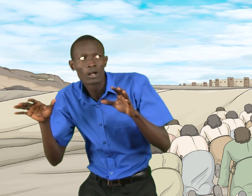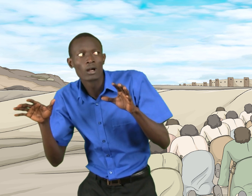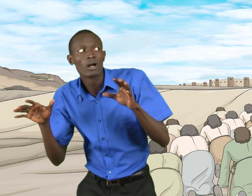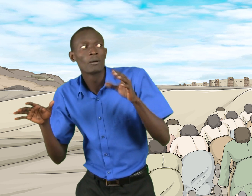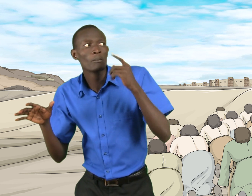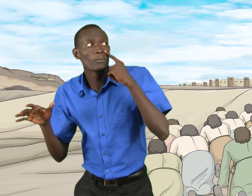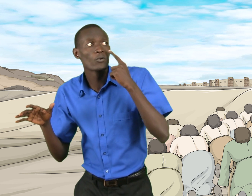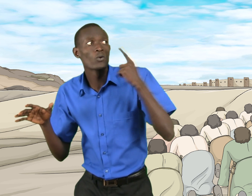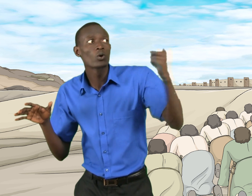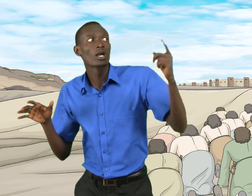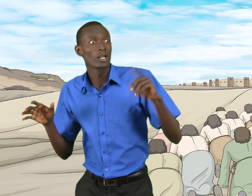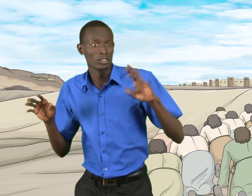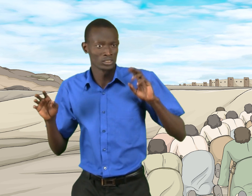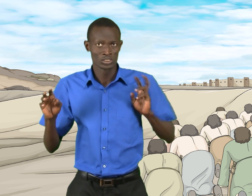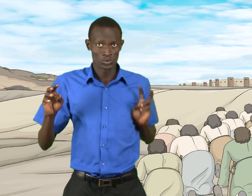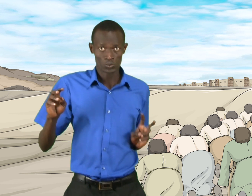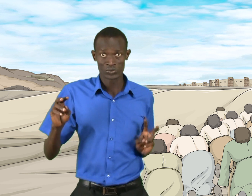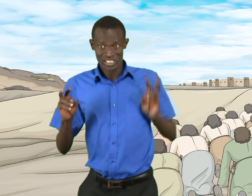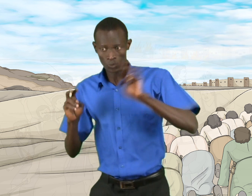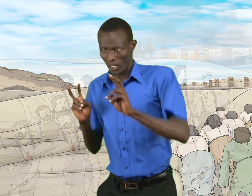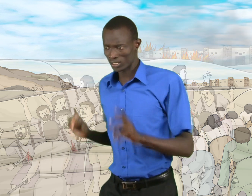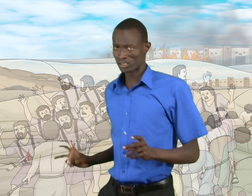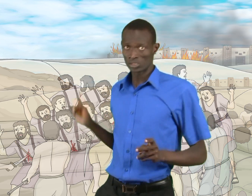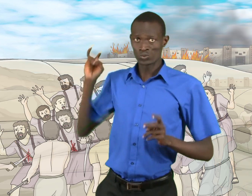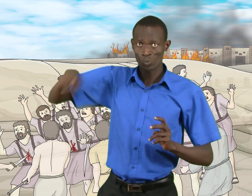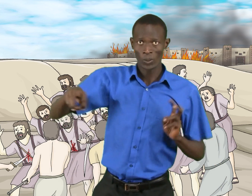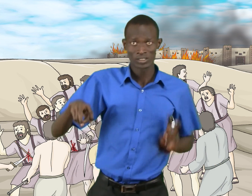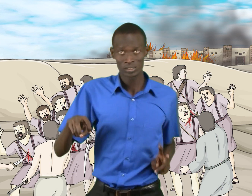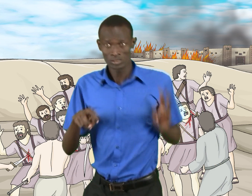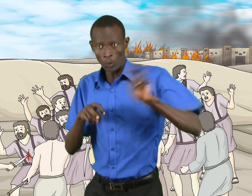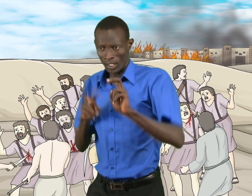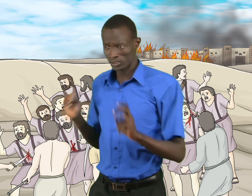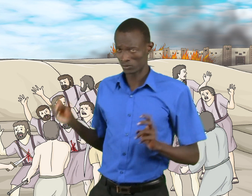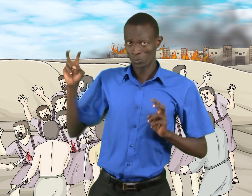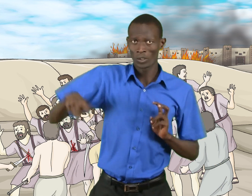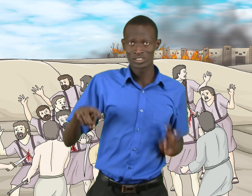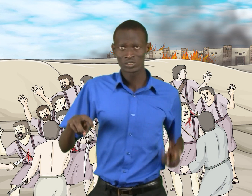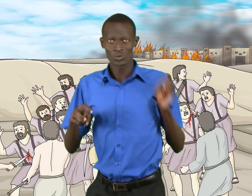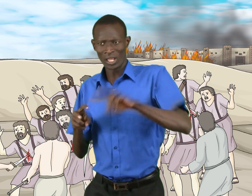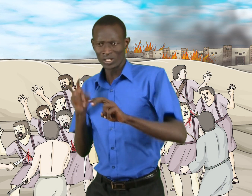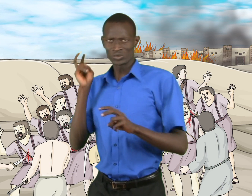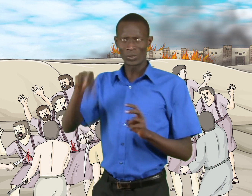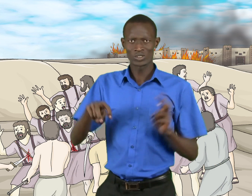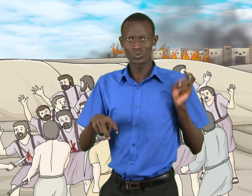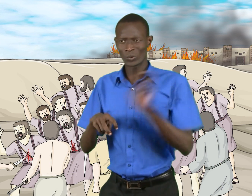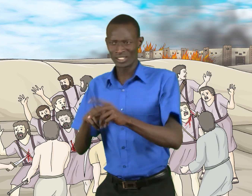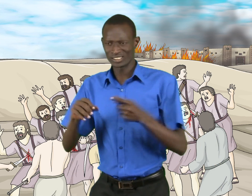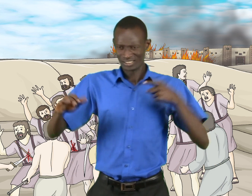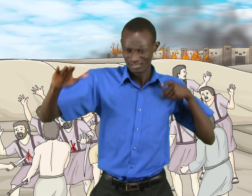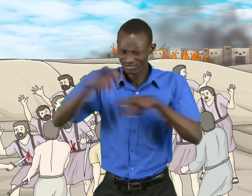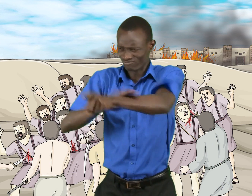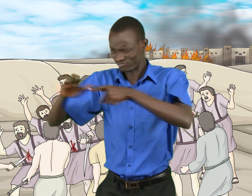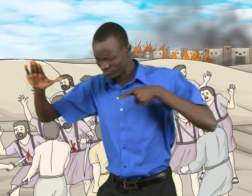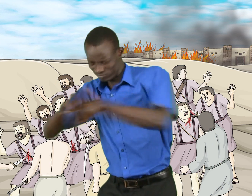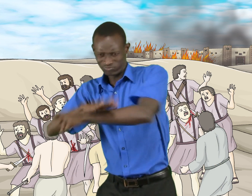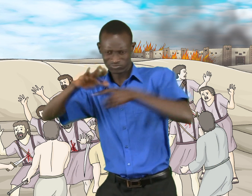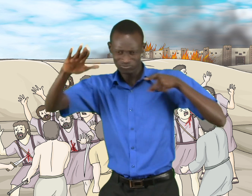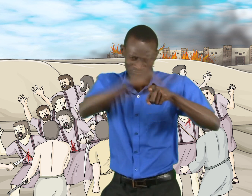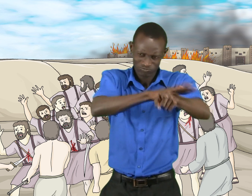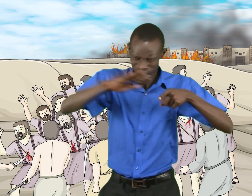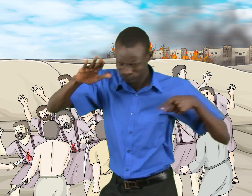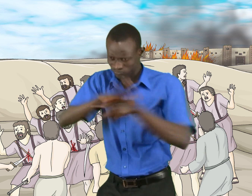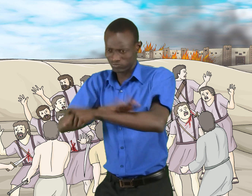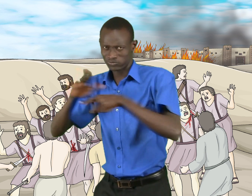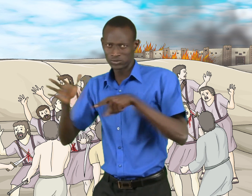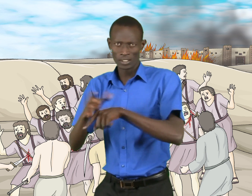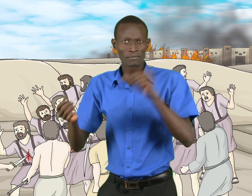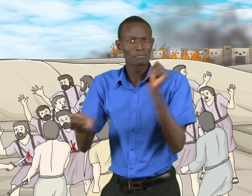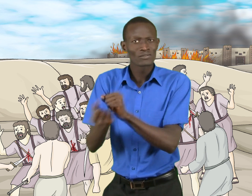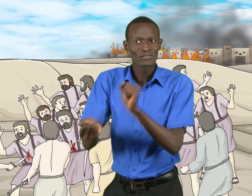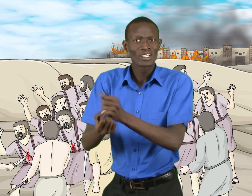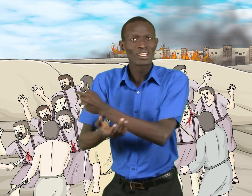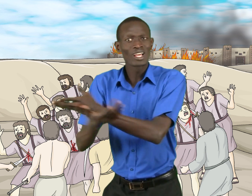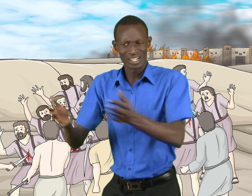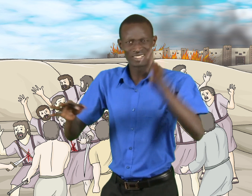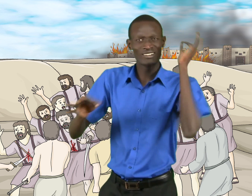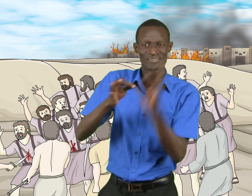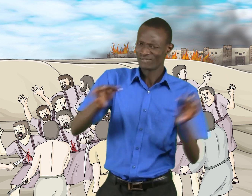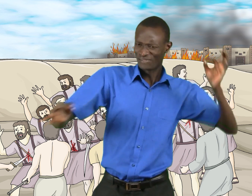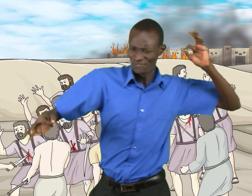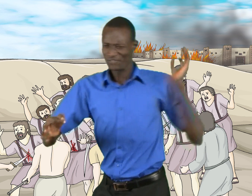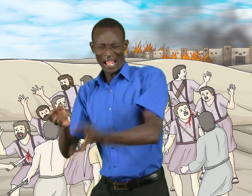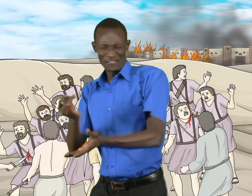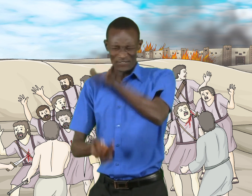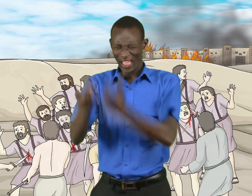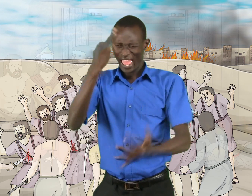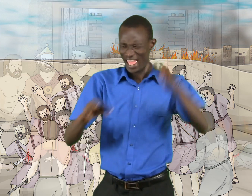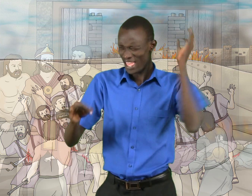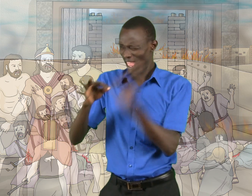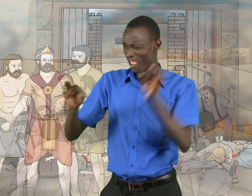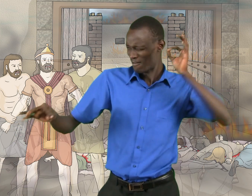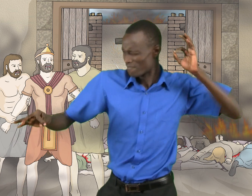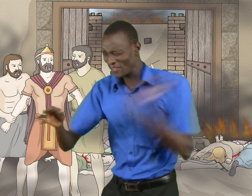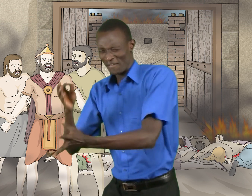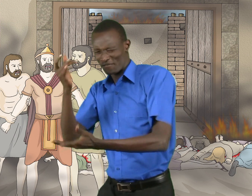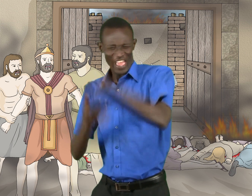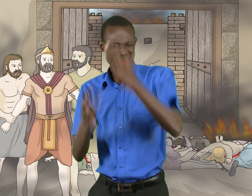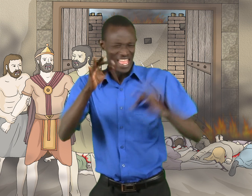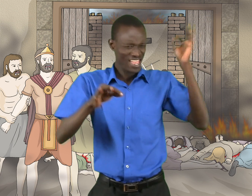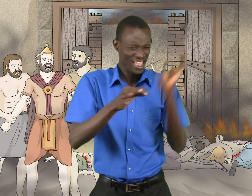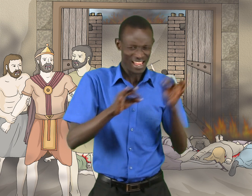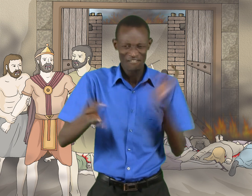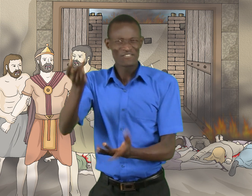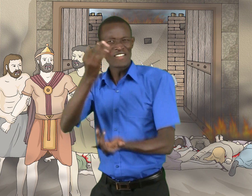They rushed forward, entered the city, captured it, and immediately set it on fire. When the men of Ai turned and looked back, the smoke of the city was rising into the sky. They could not escape in any direction, and the troops who had fled to the wilderness now became the pursuers. When Joshua and all Israel saw that the men in ambush had captured the city and that smoke was rising from it, they turned around and struck down the men of Ai. Meanwhile, those in the ambush came out of the city against them, and the men of Ai were trapped between the Israelite forces on both sides. So Israel struck them down until no survivor or fugitive remained.